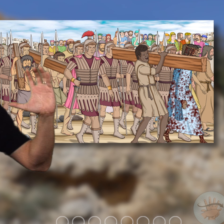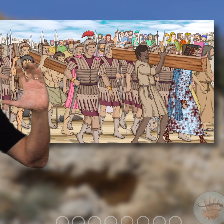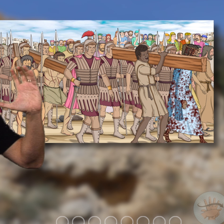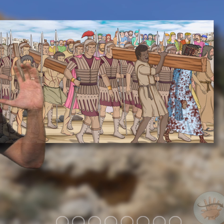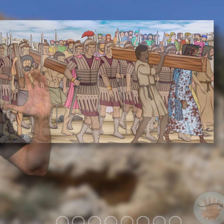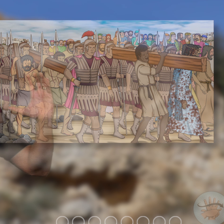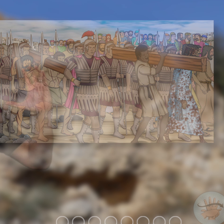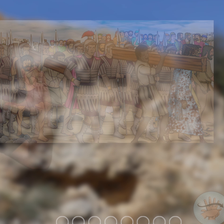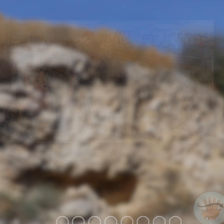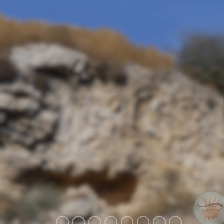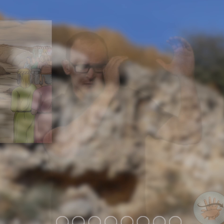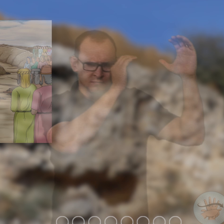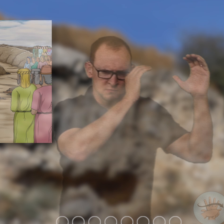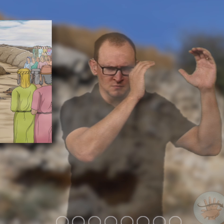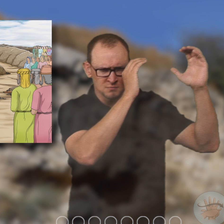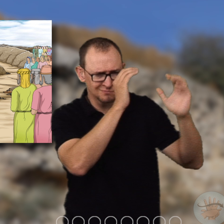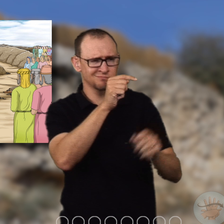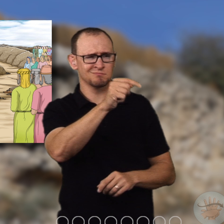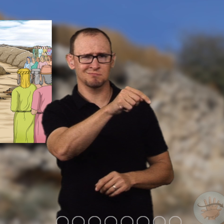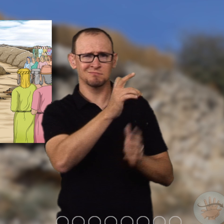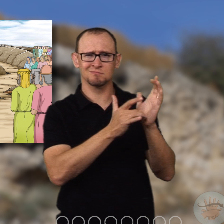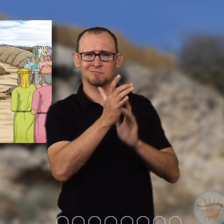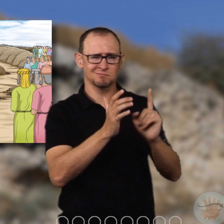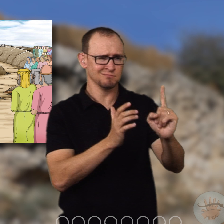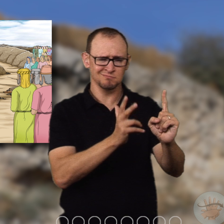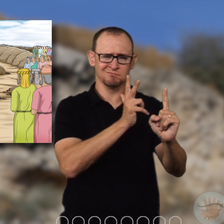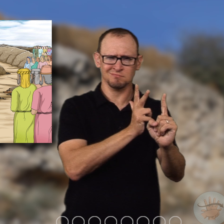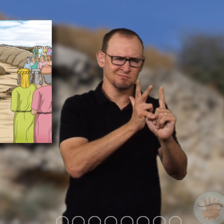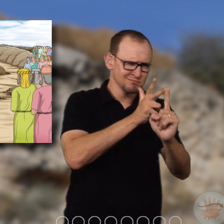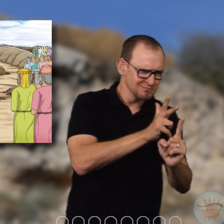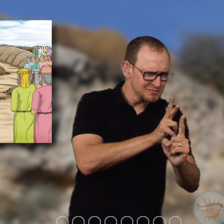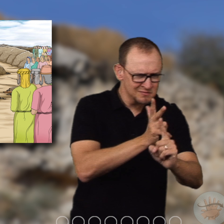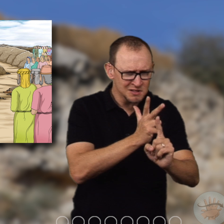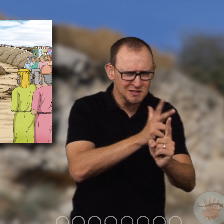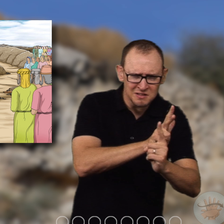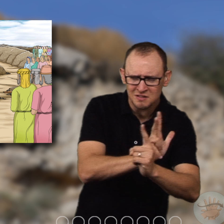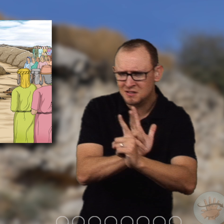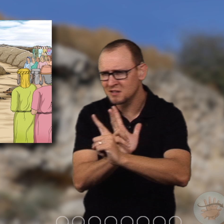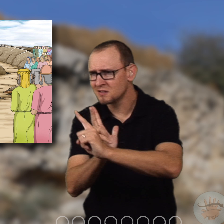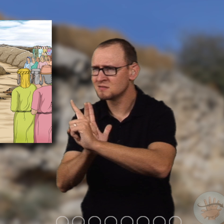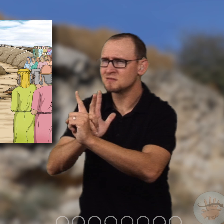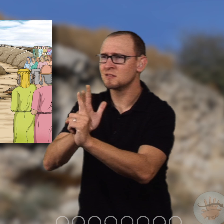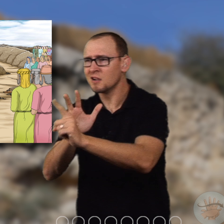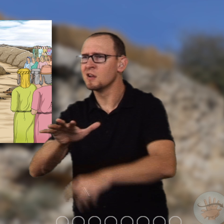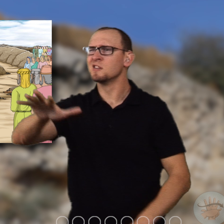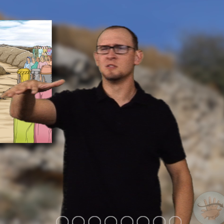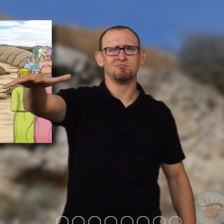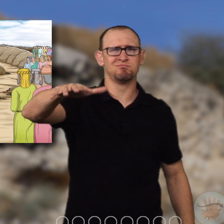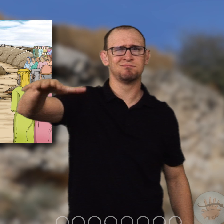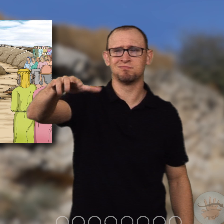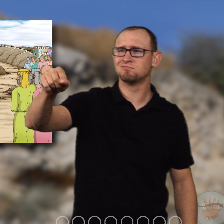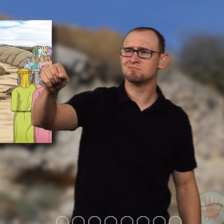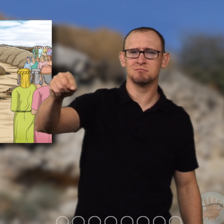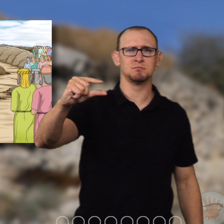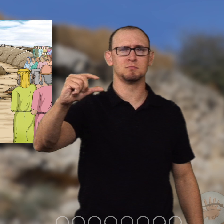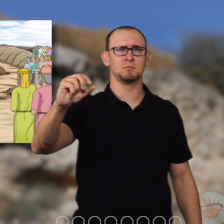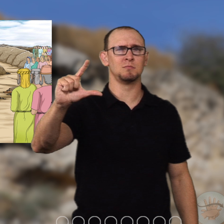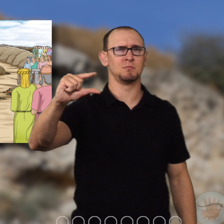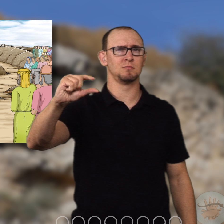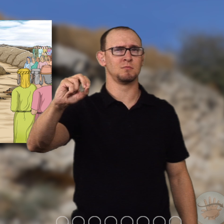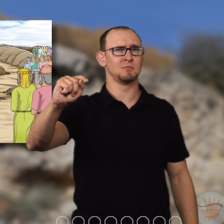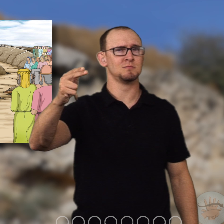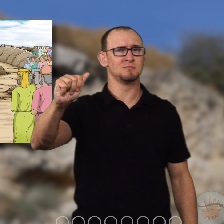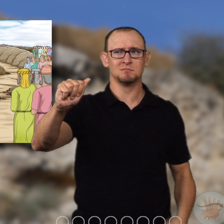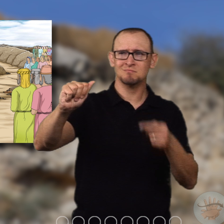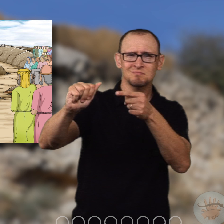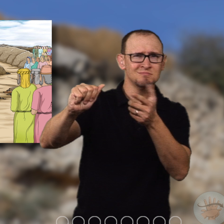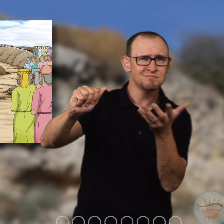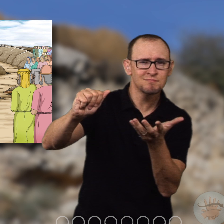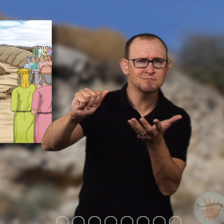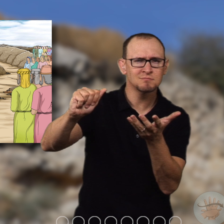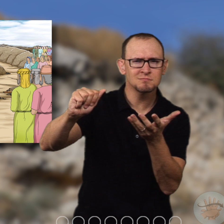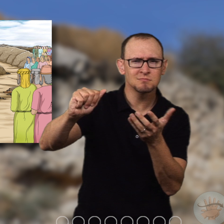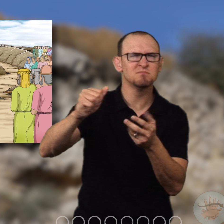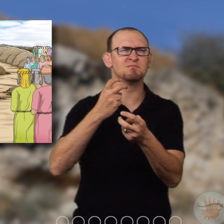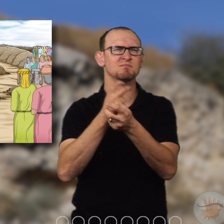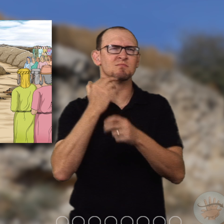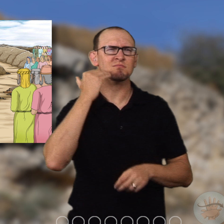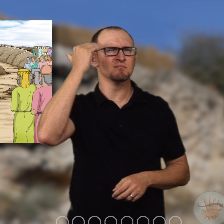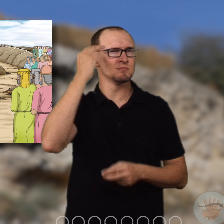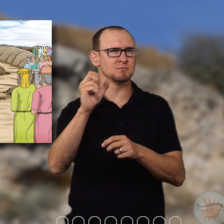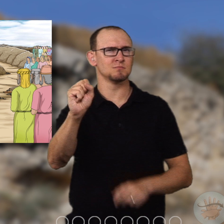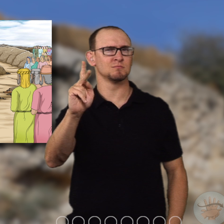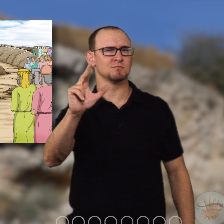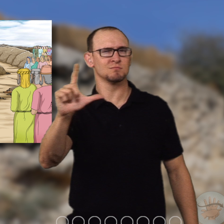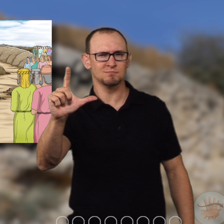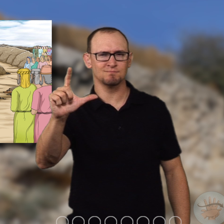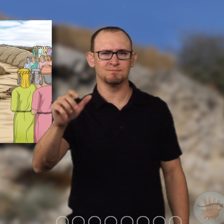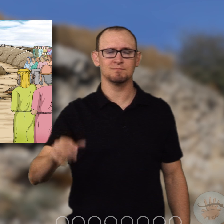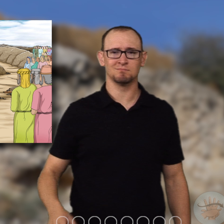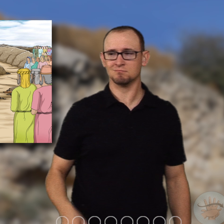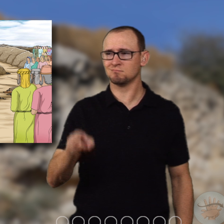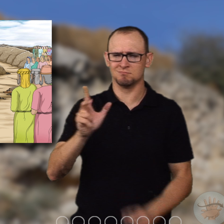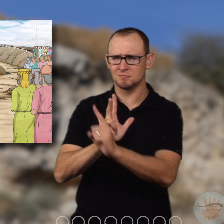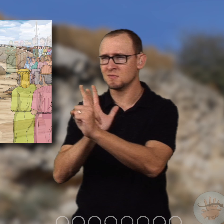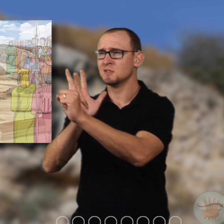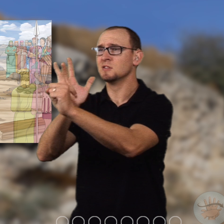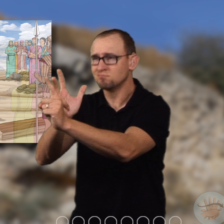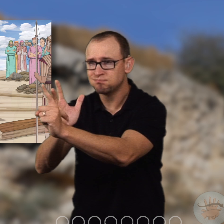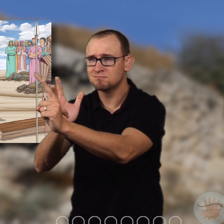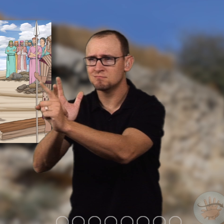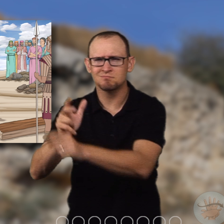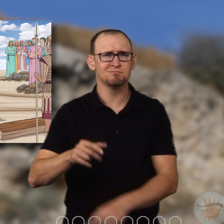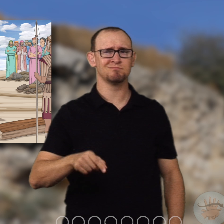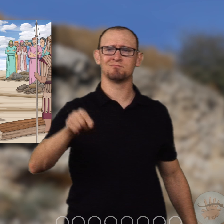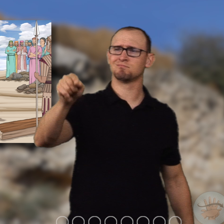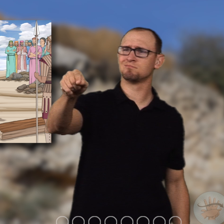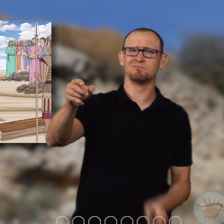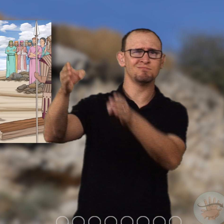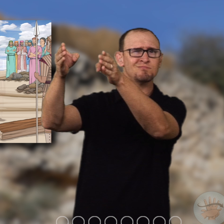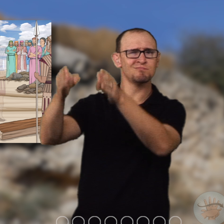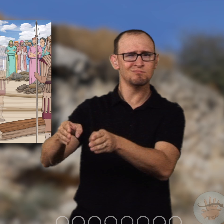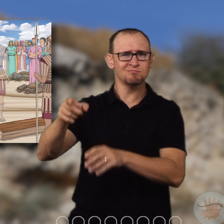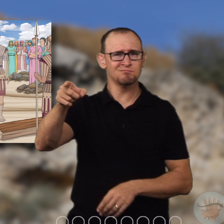They brought Jesus to a place called Golgotha, which means The Place of the Skull.